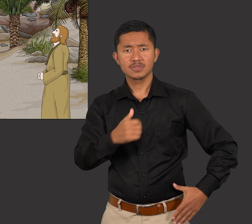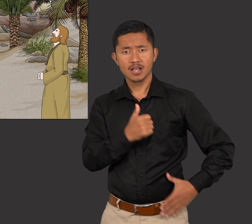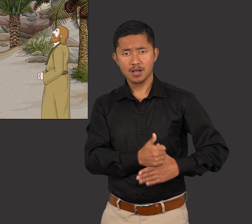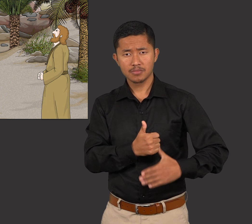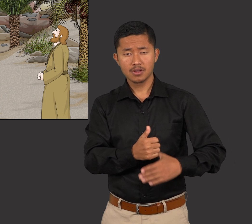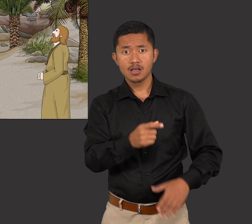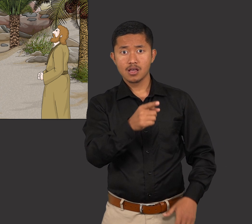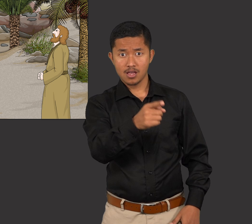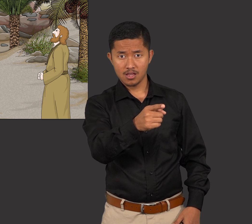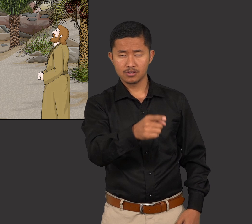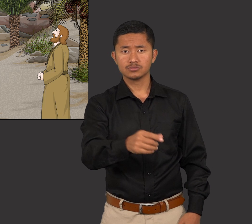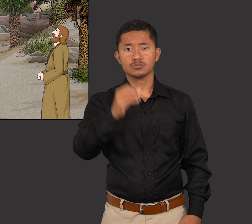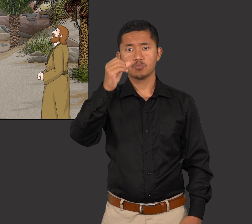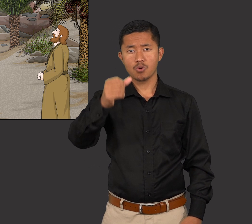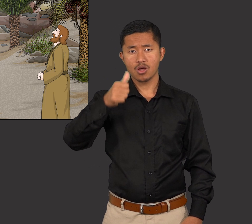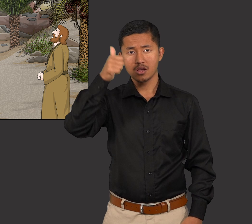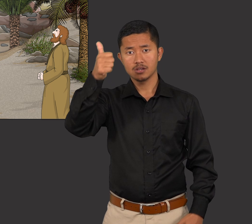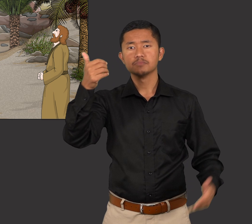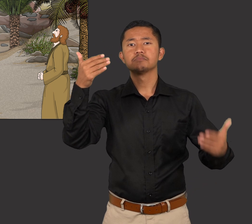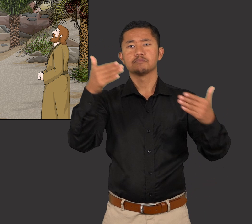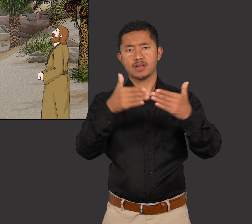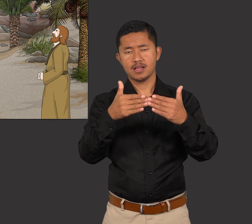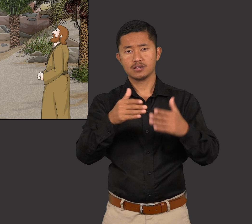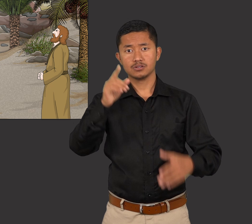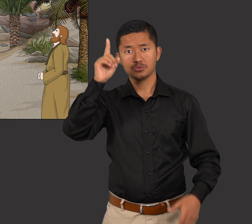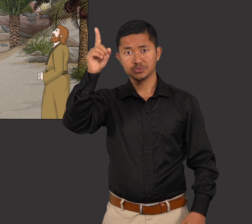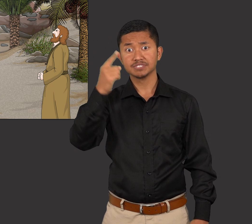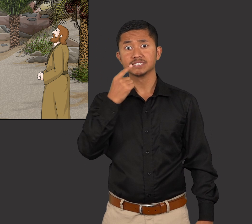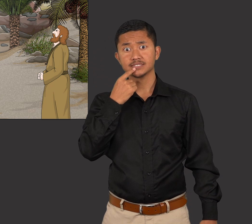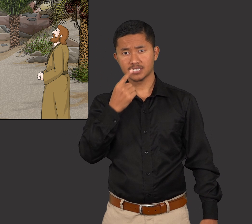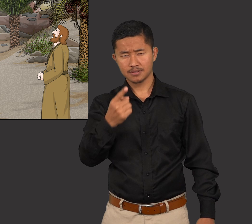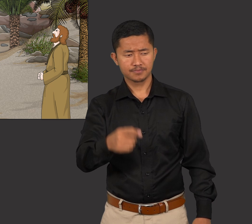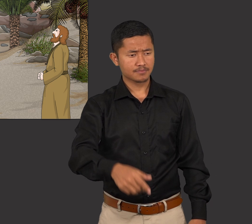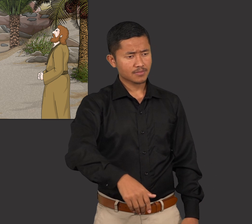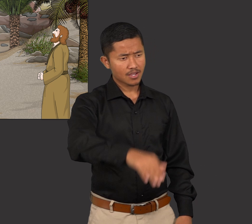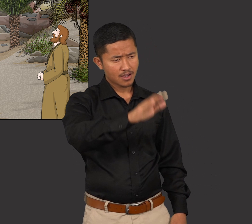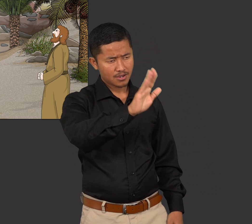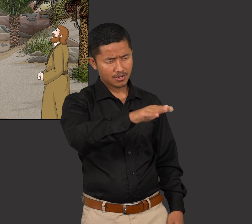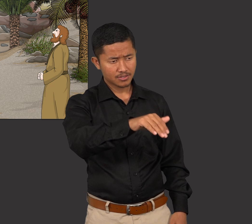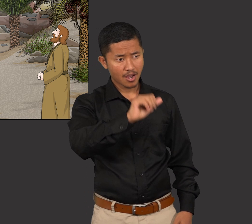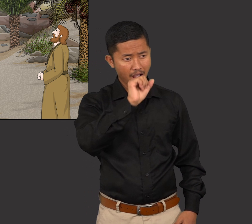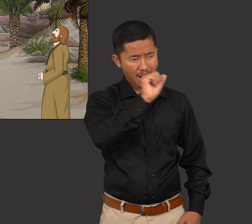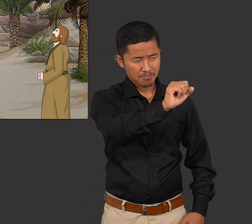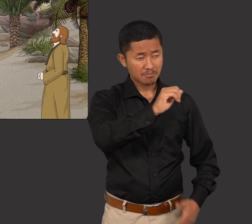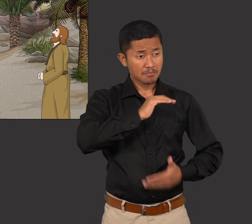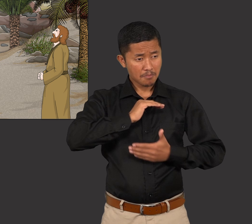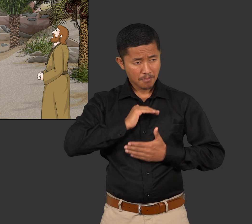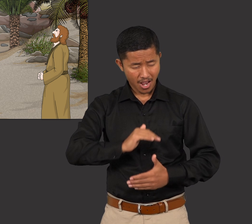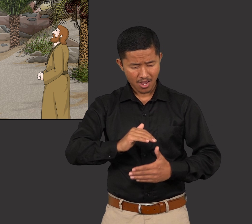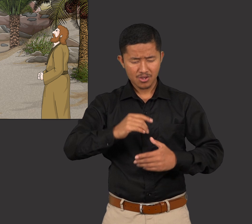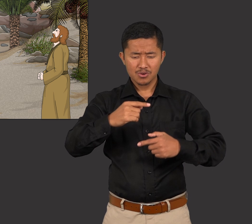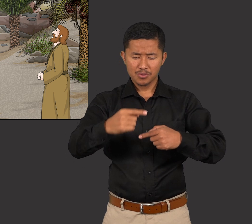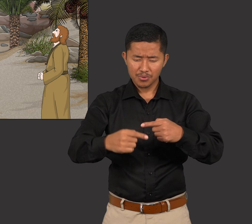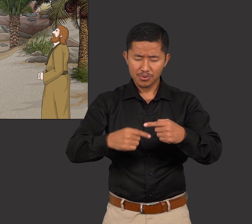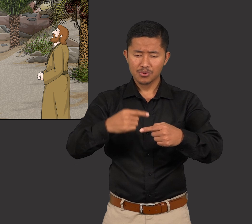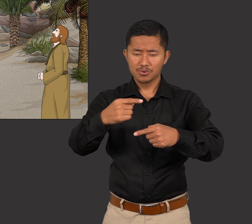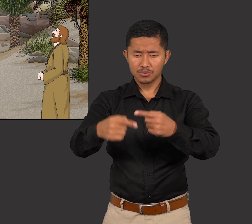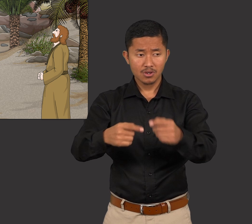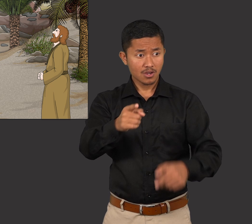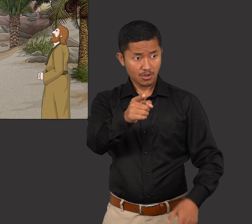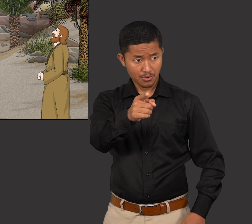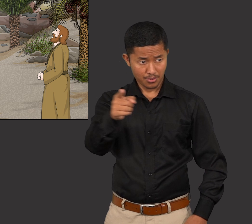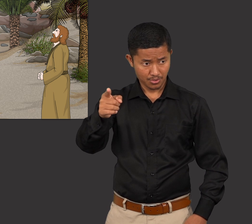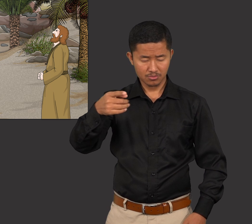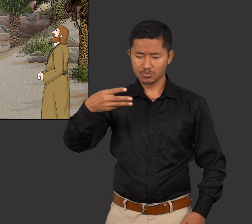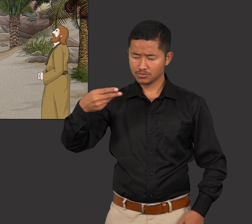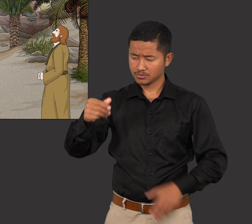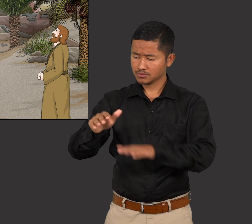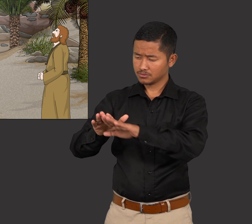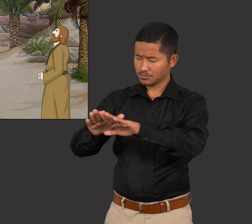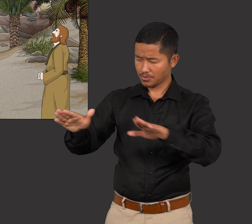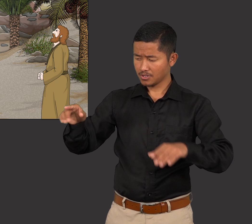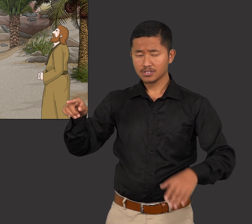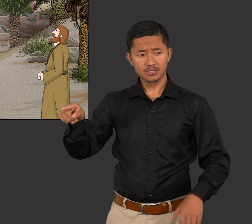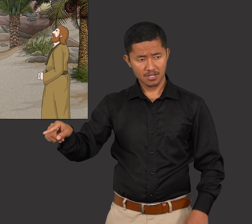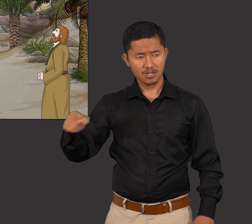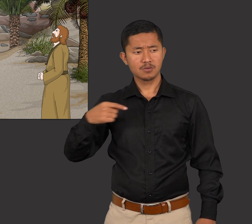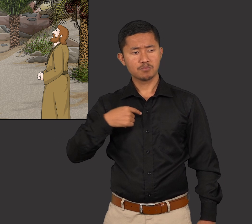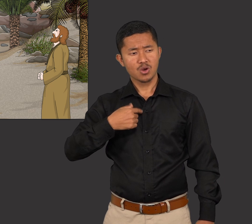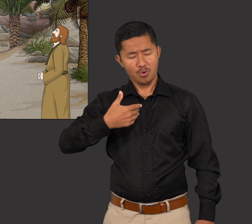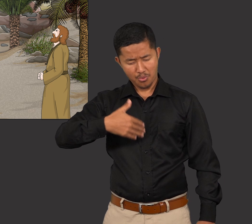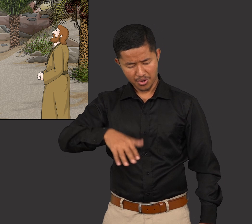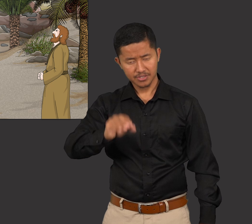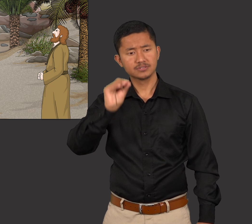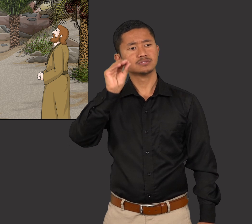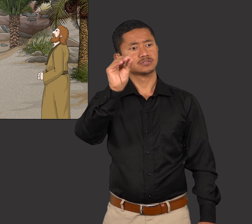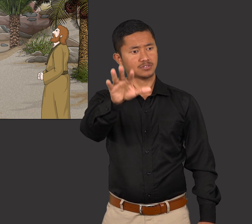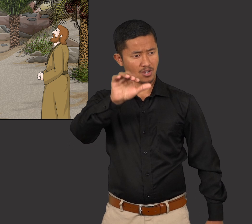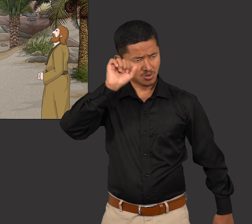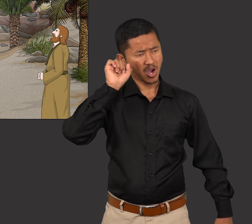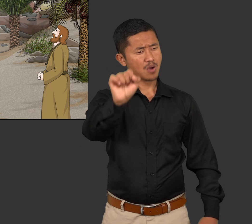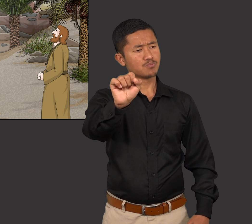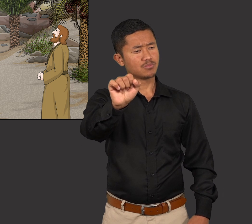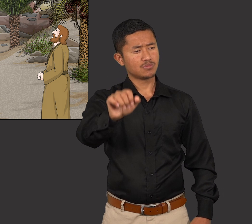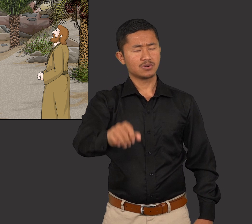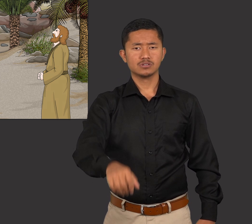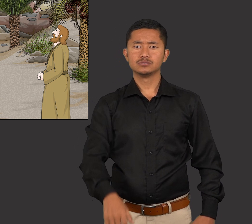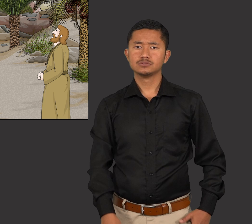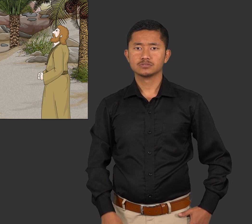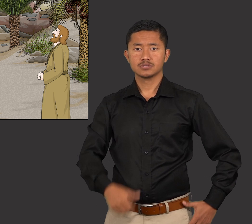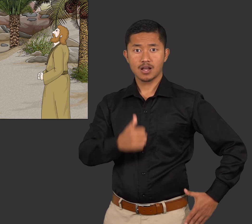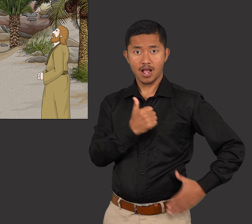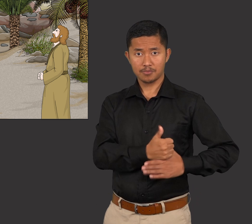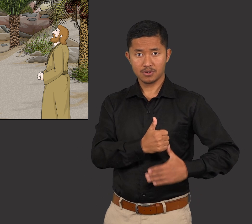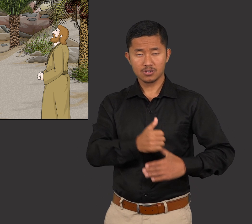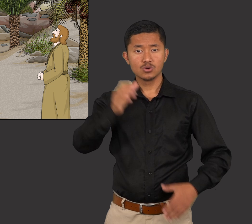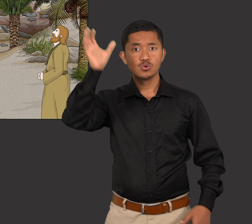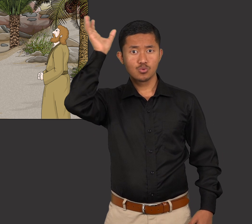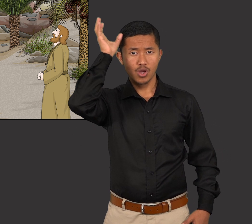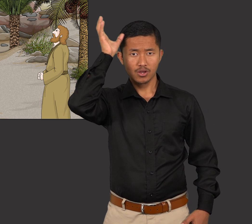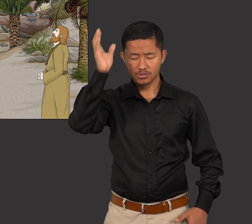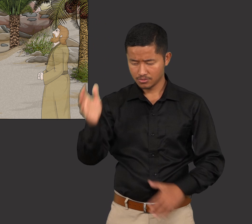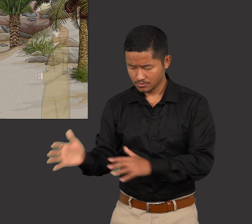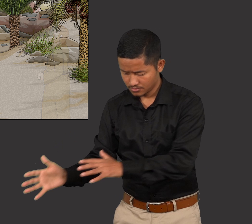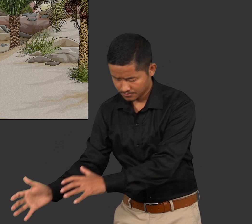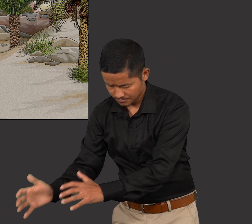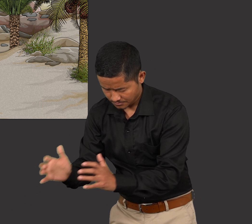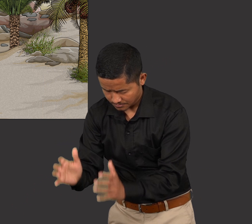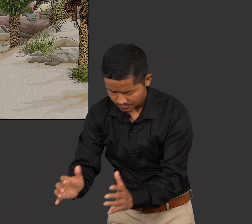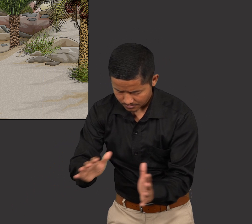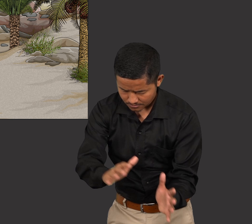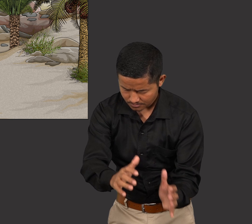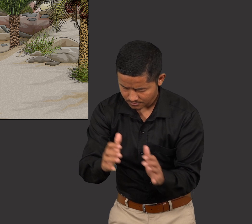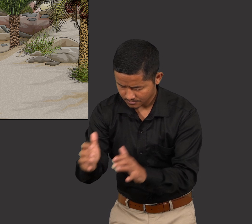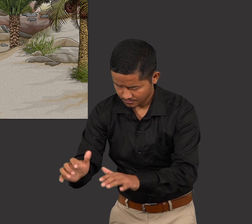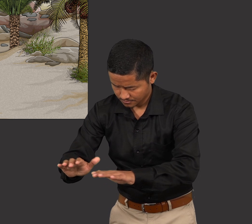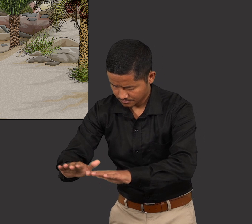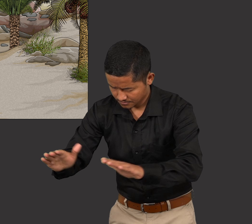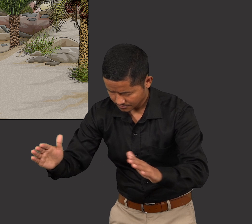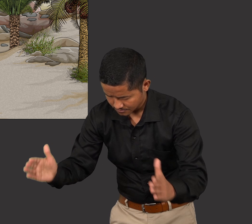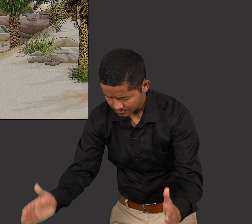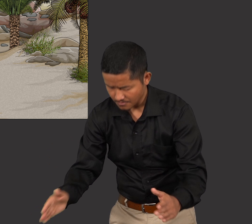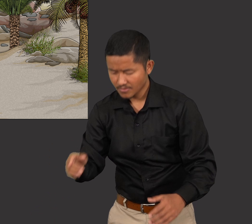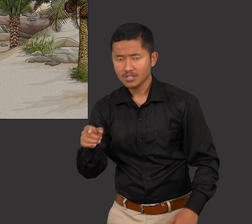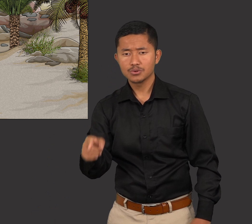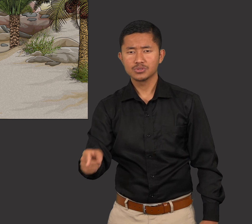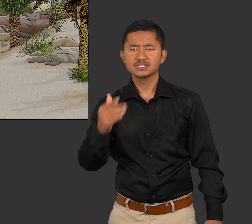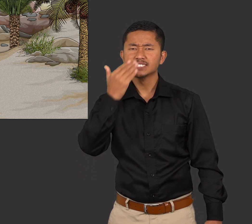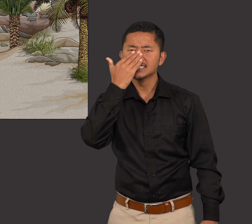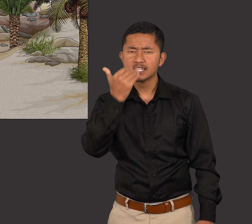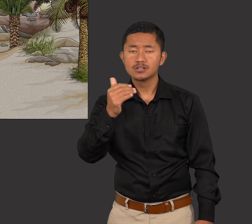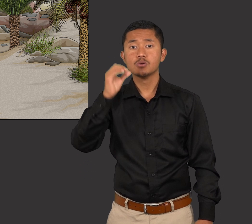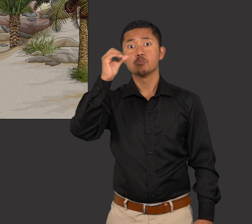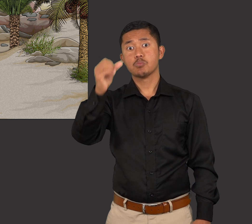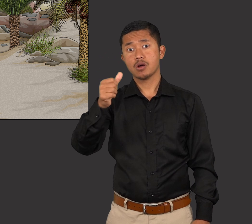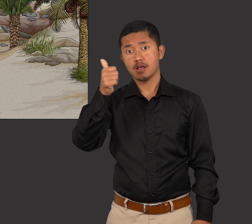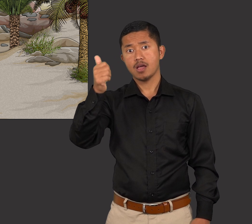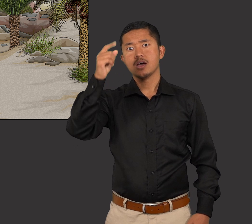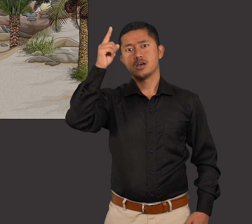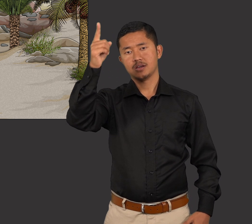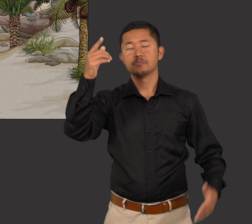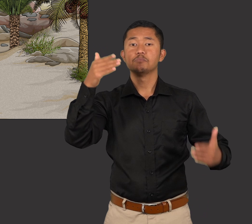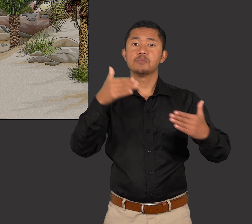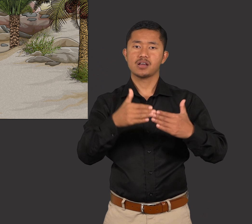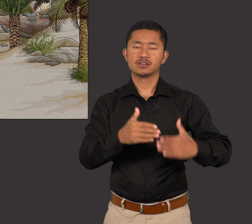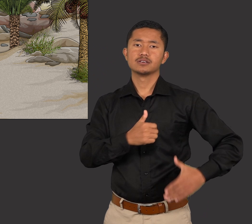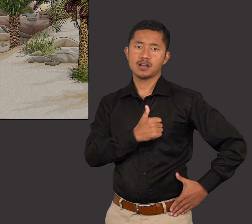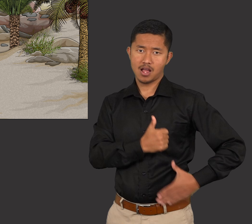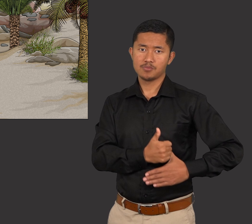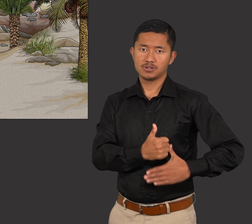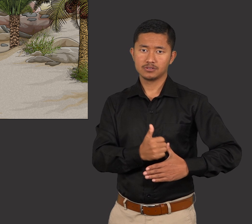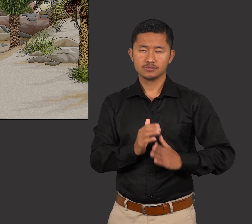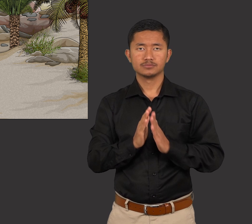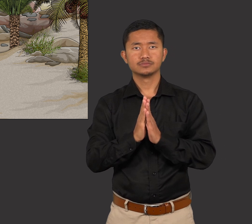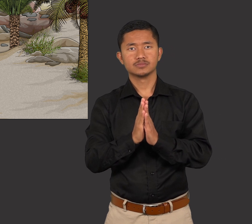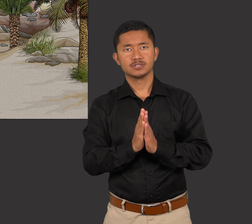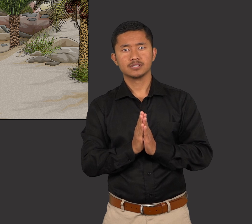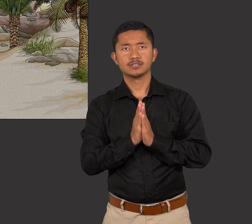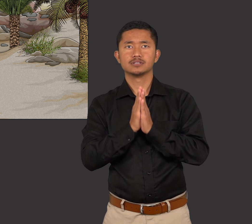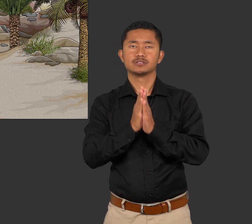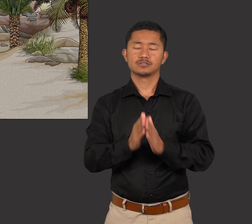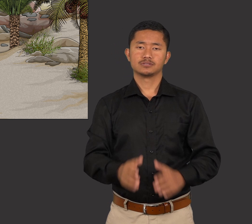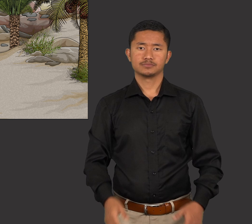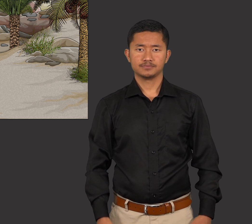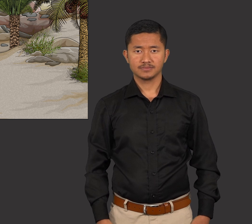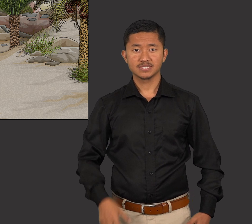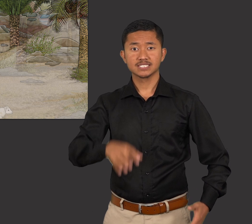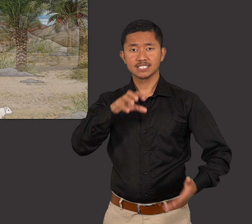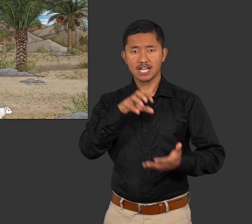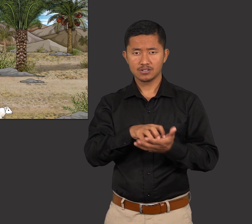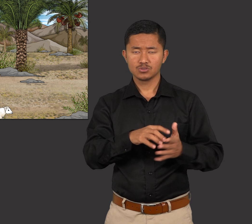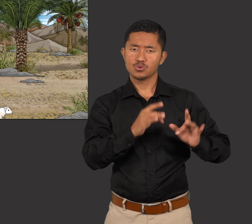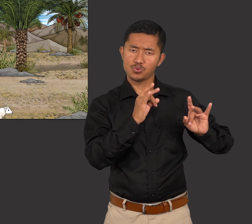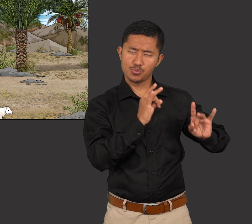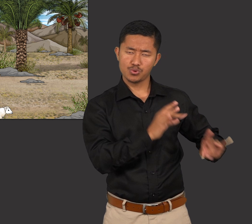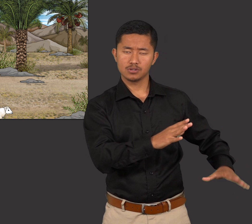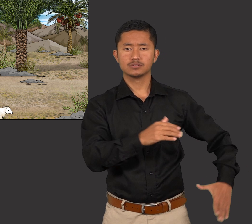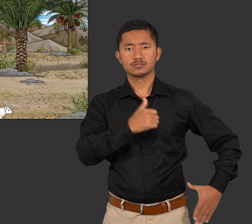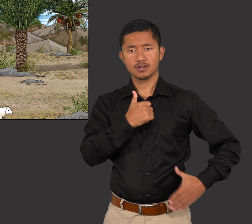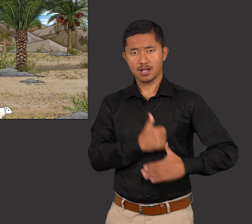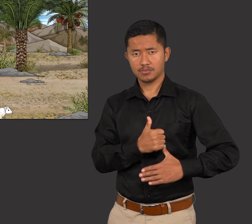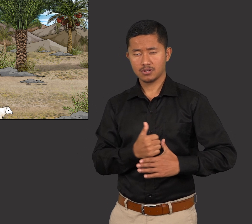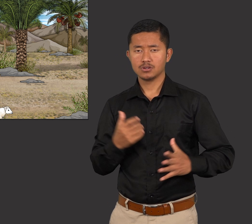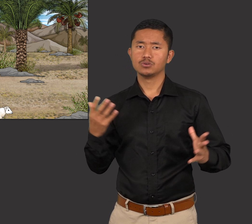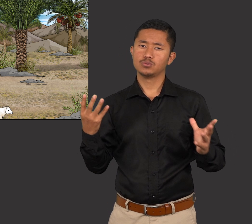Then the LORD appeared to Abram and said, “I will give this land to your offspring.” So Abram built an altar there to the LORD, who had appeared to him.